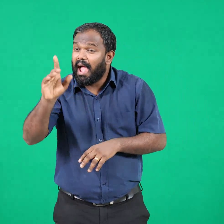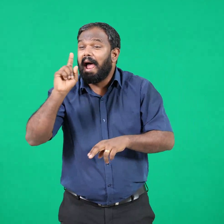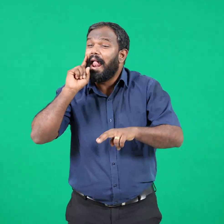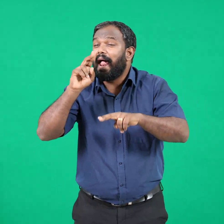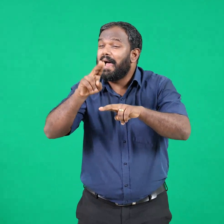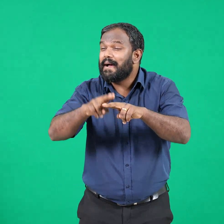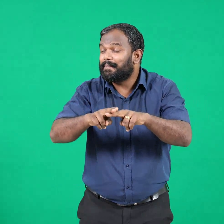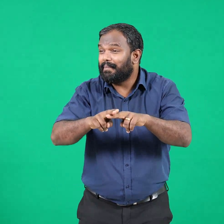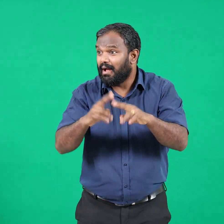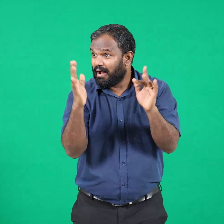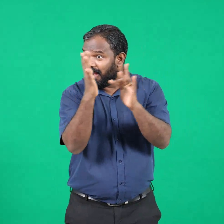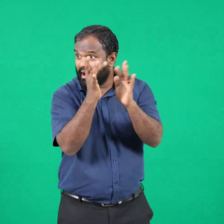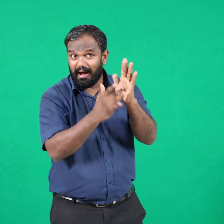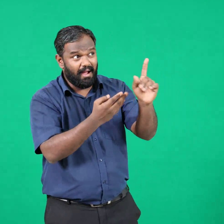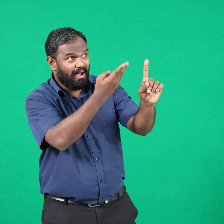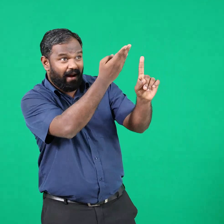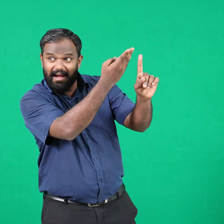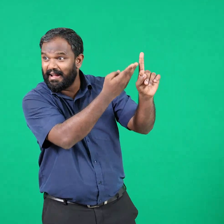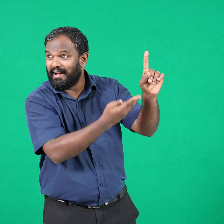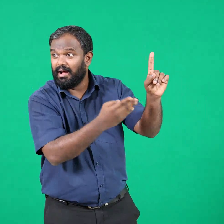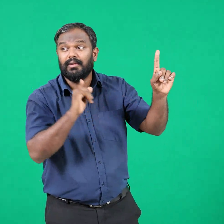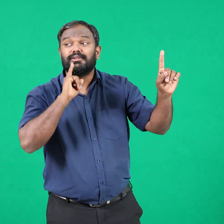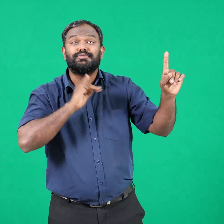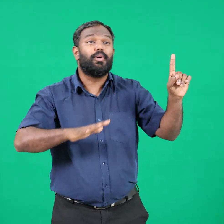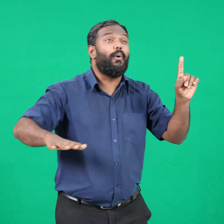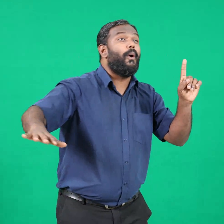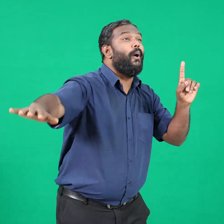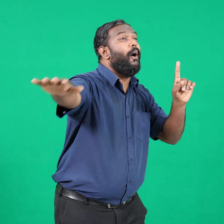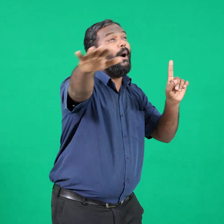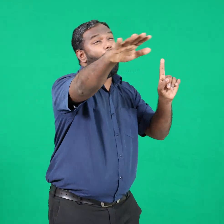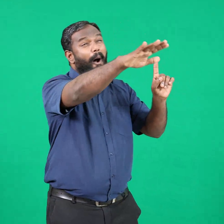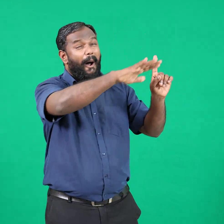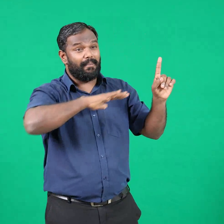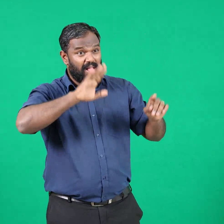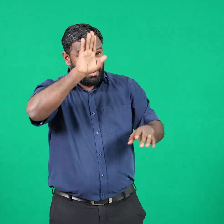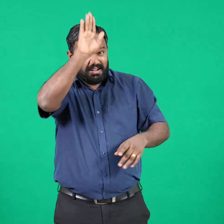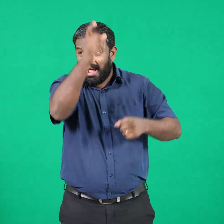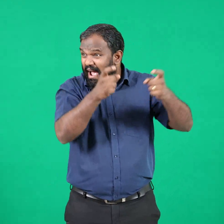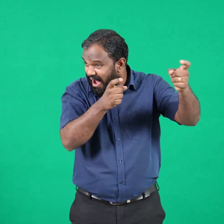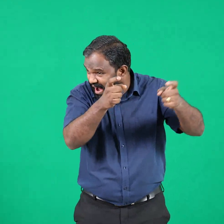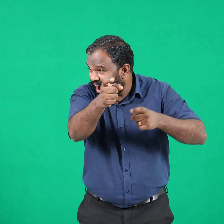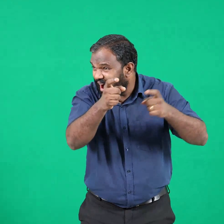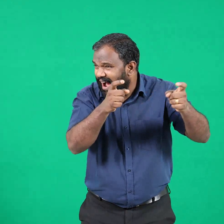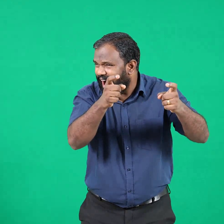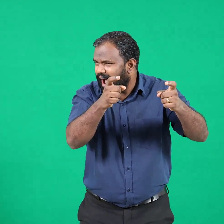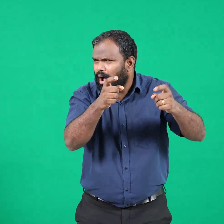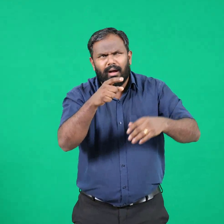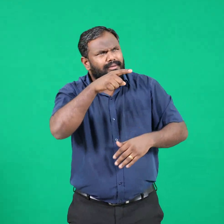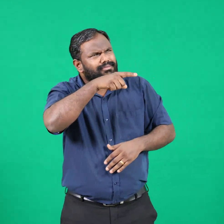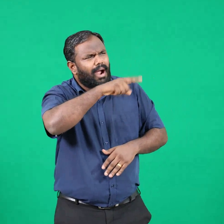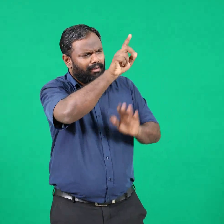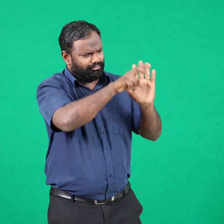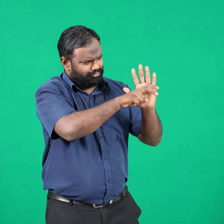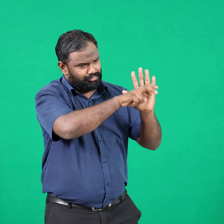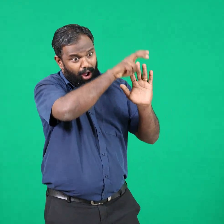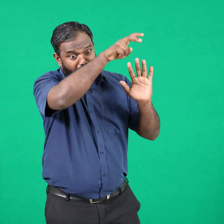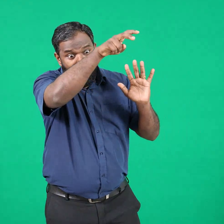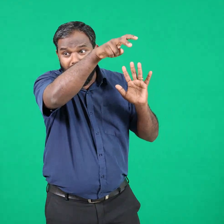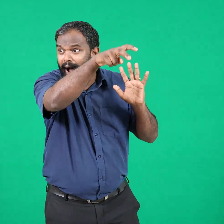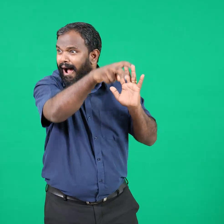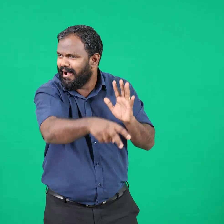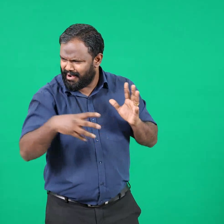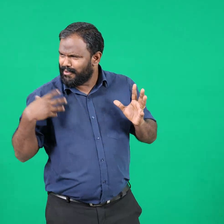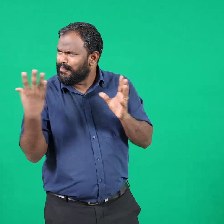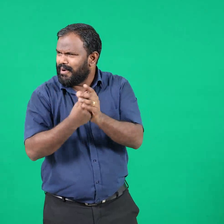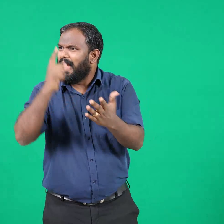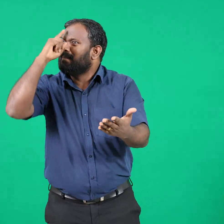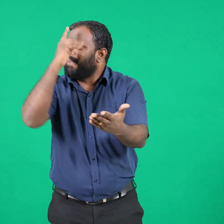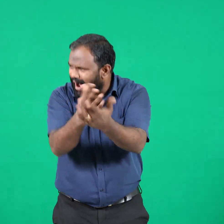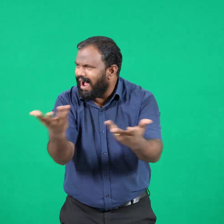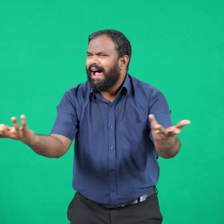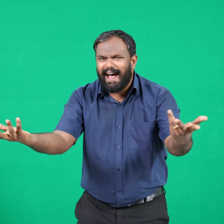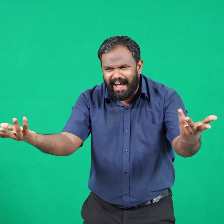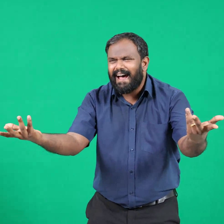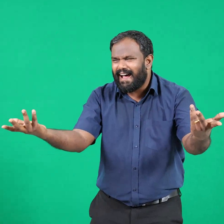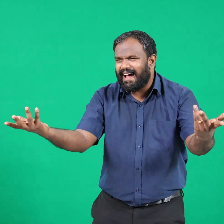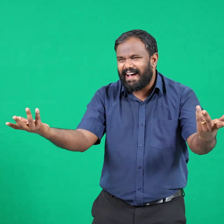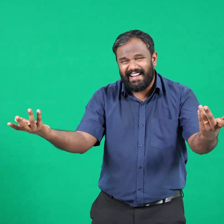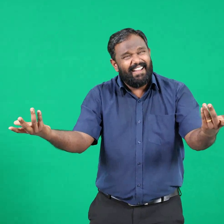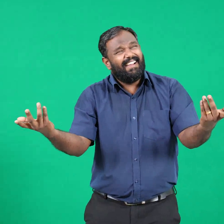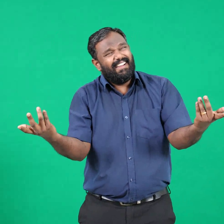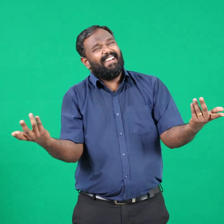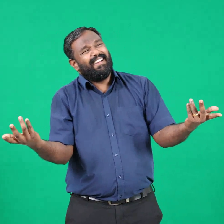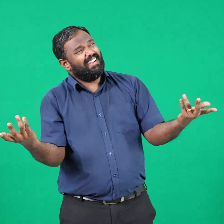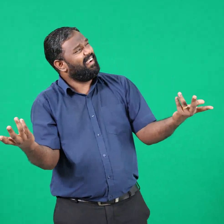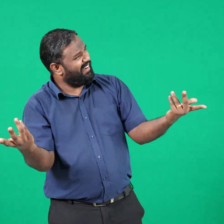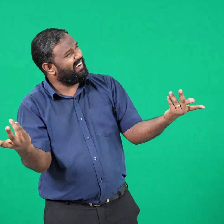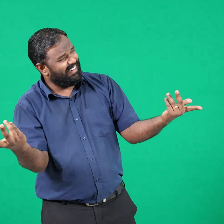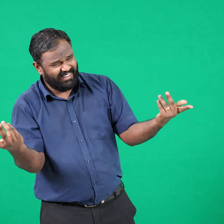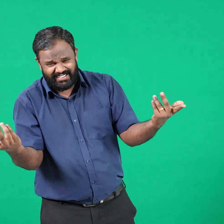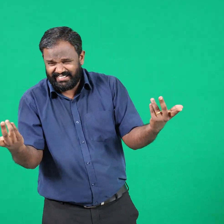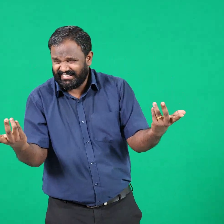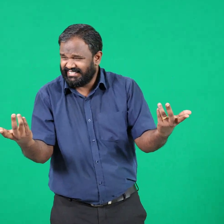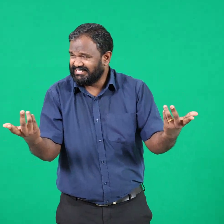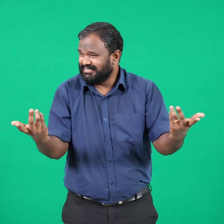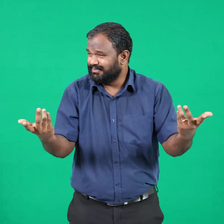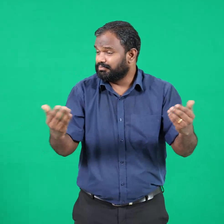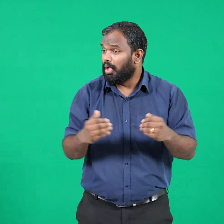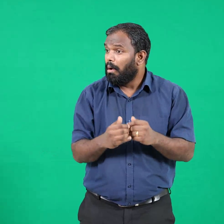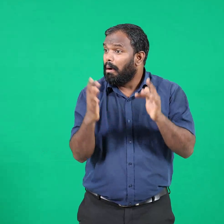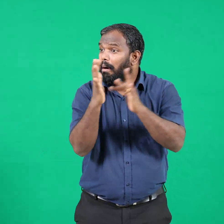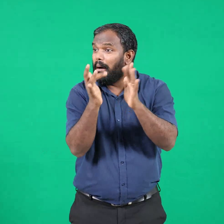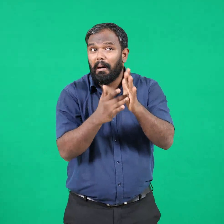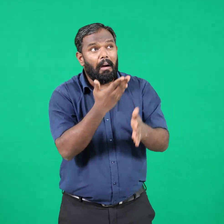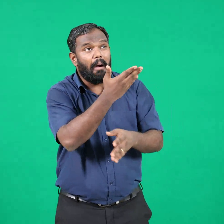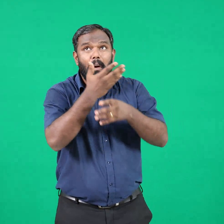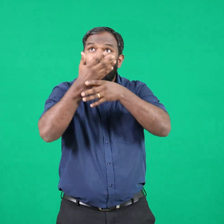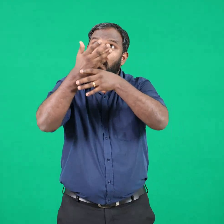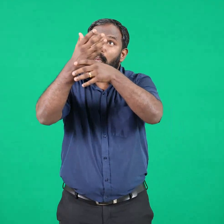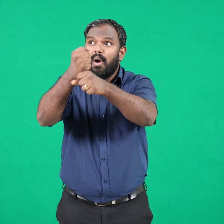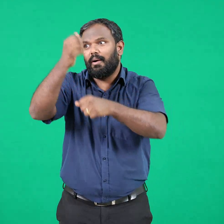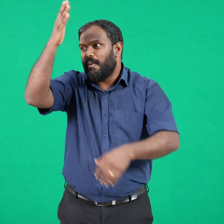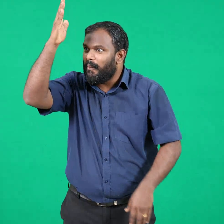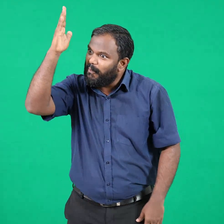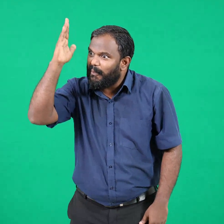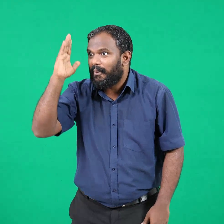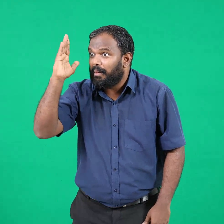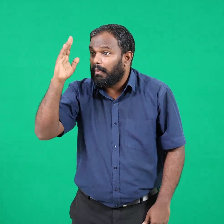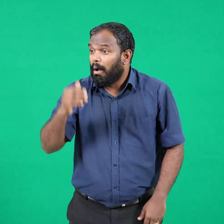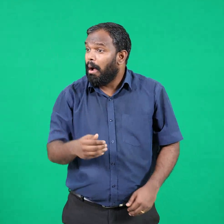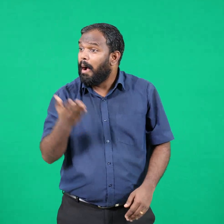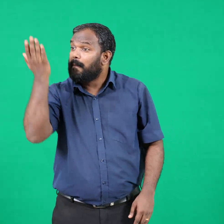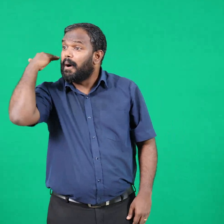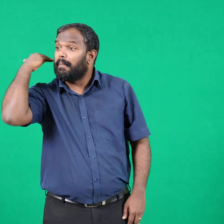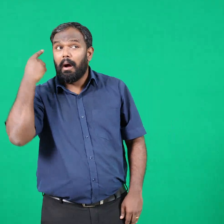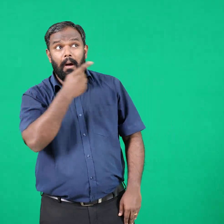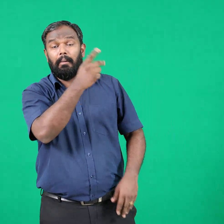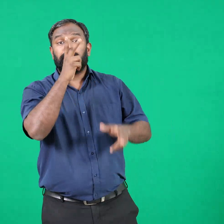He trusts in God. Let God deliver Him now if He wants Him.